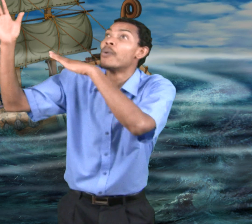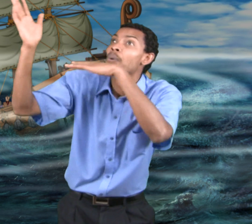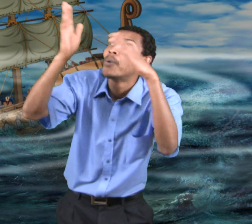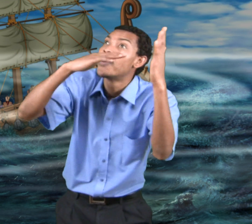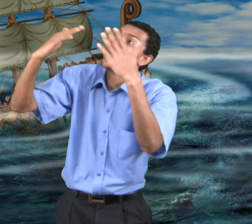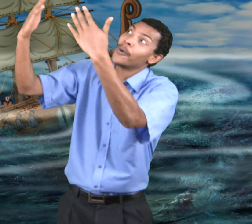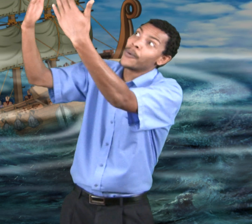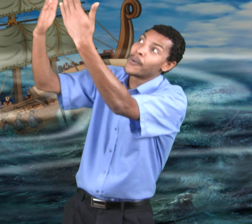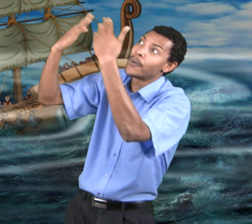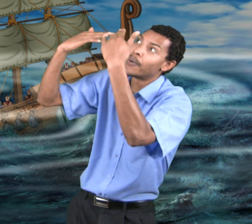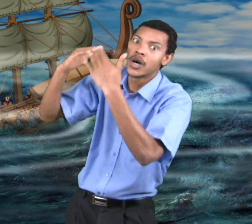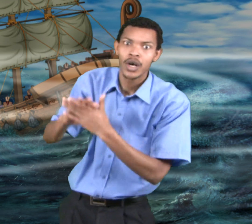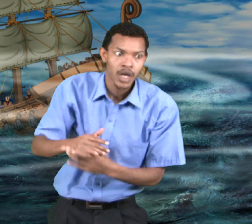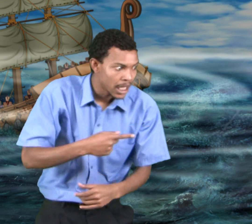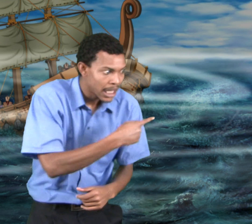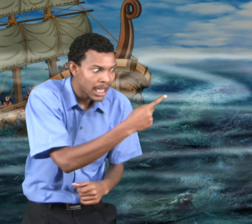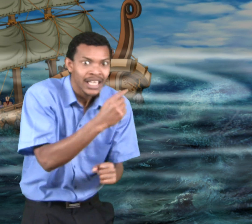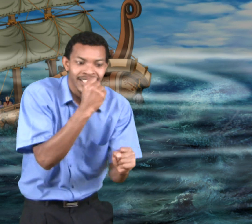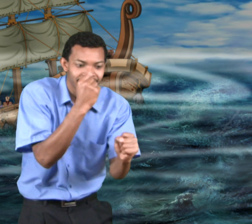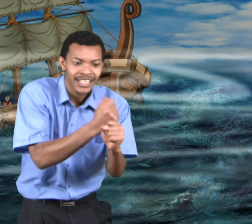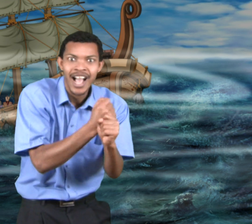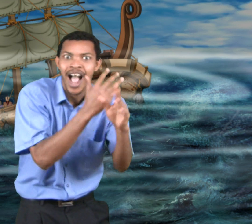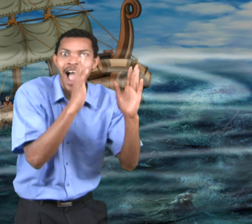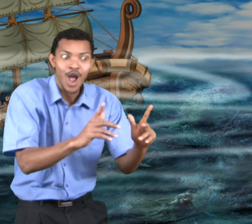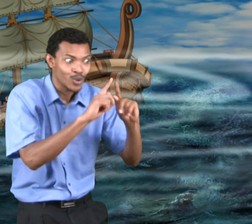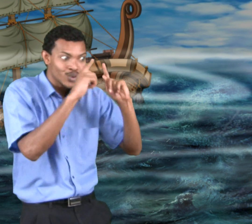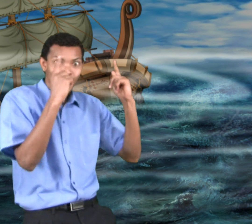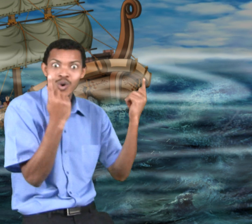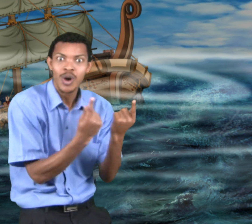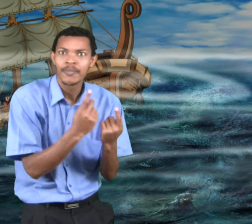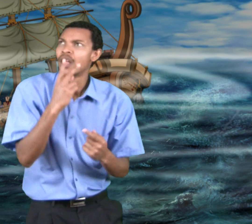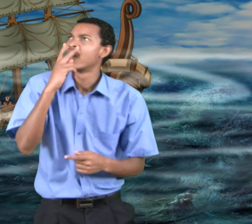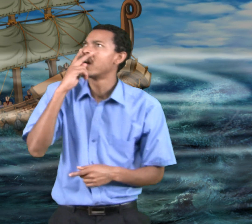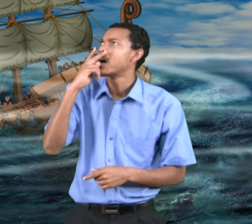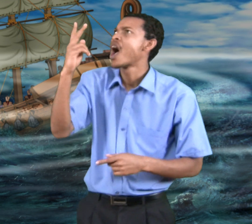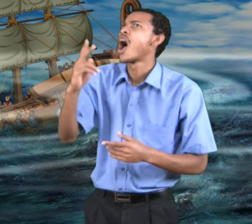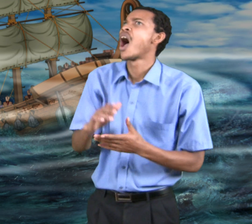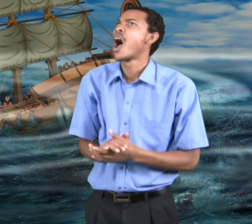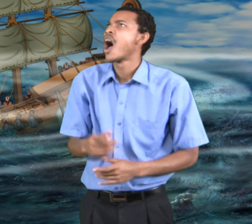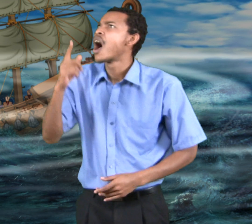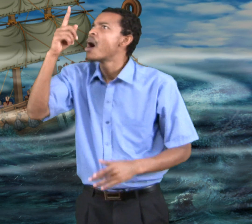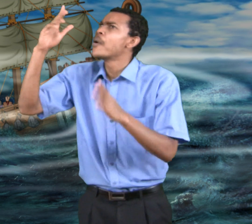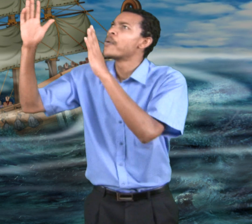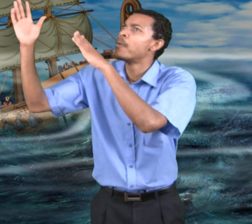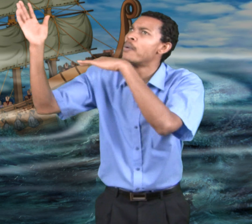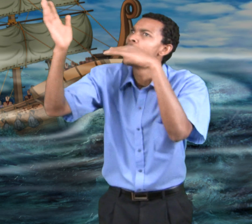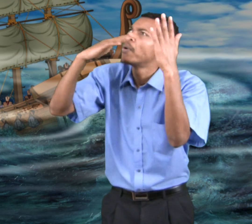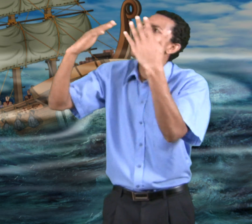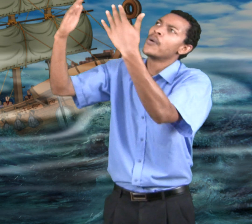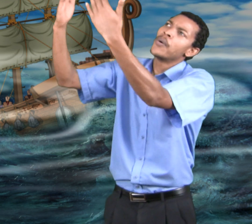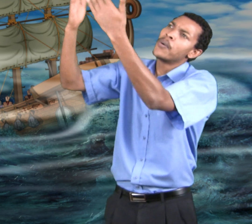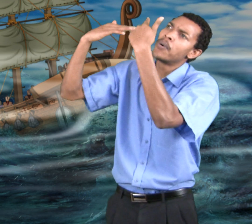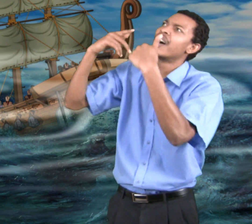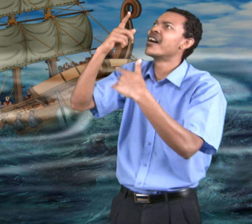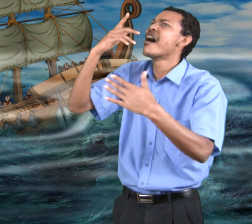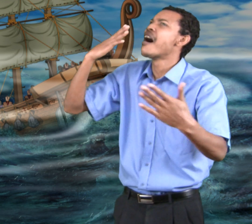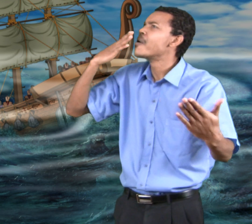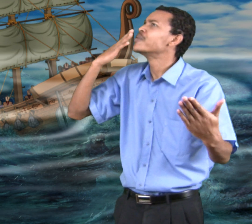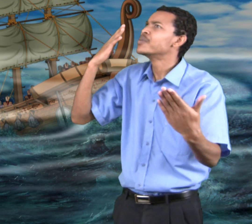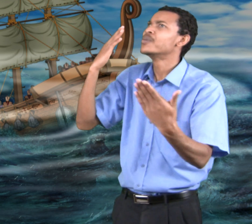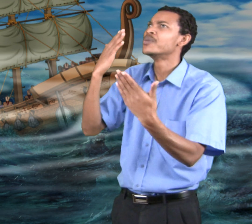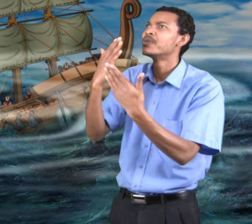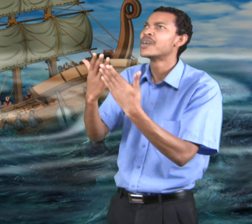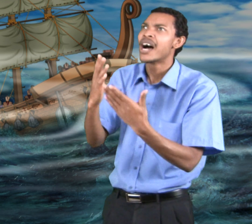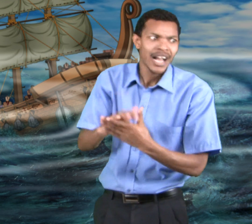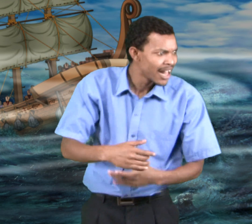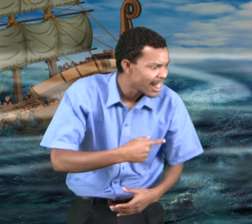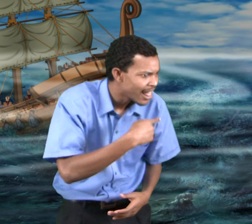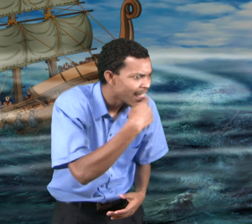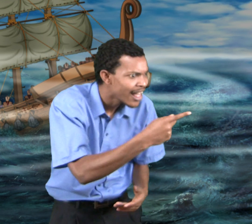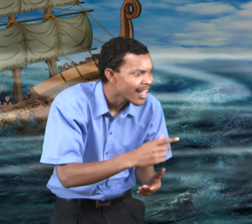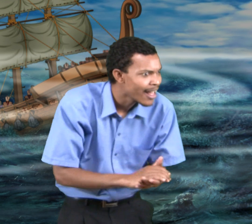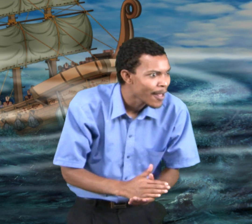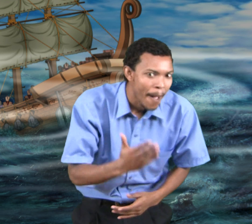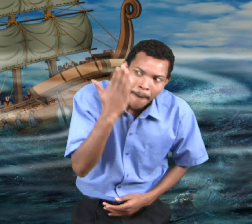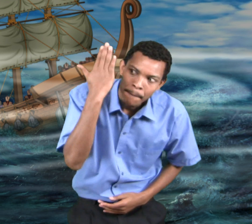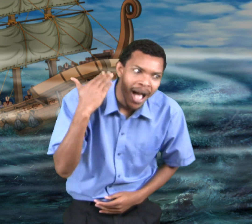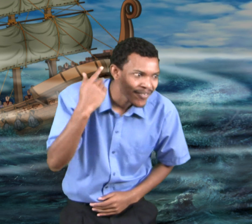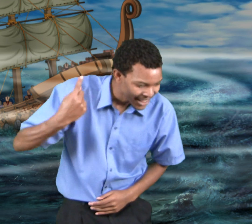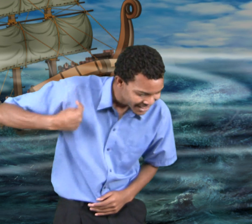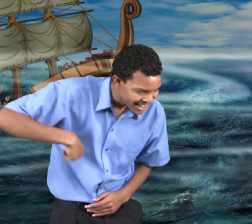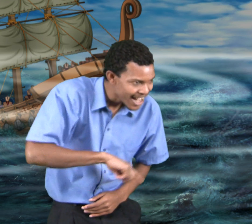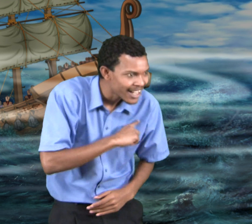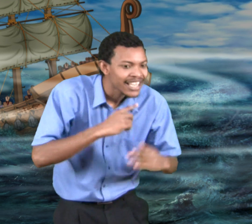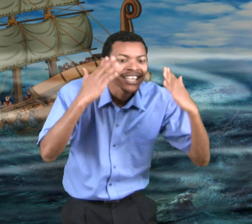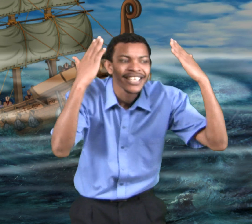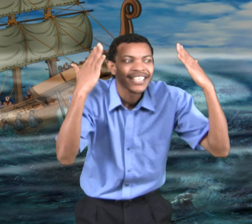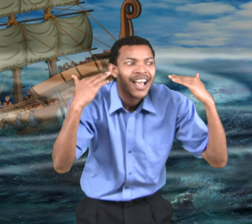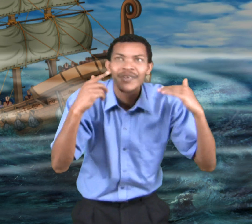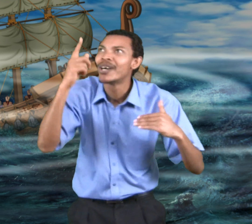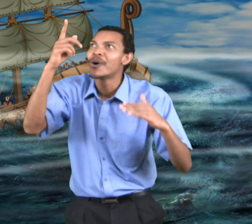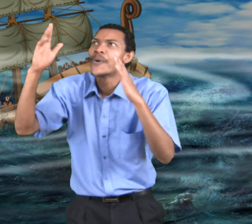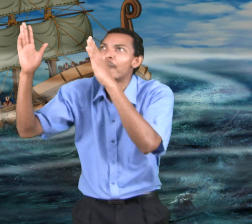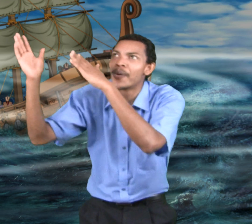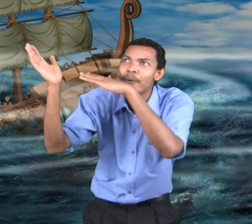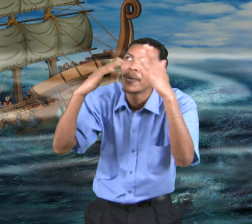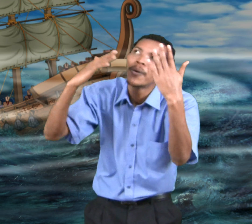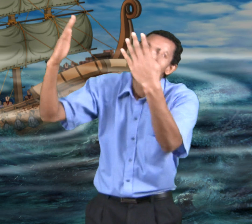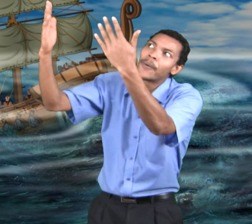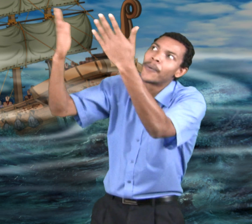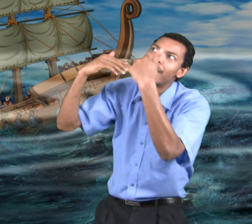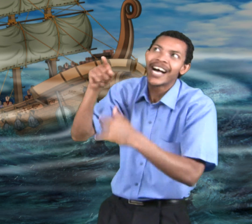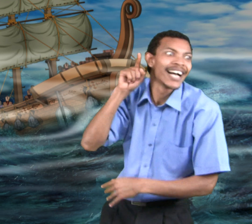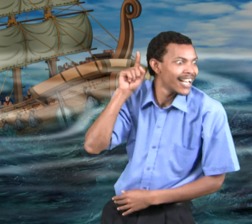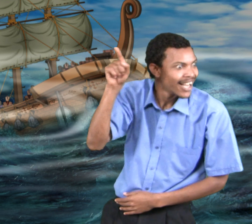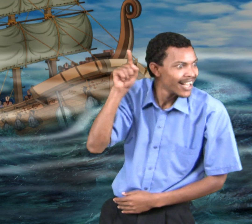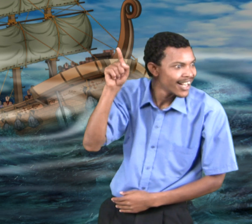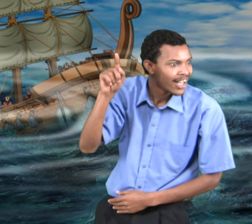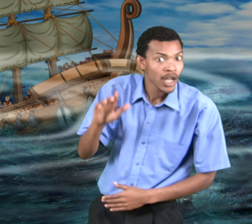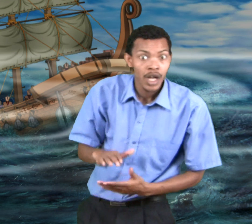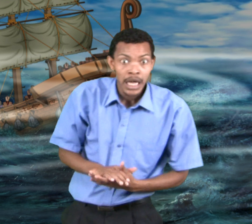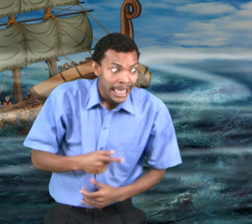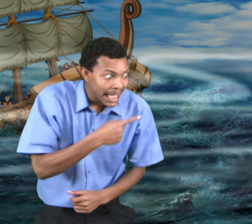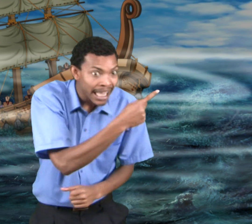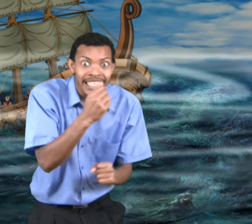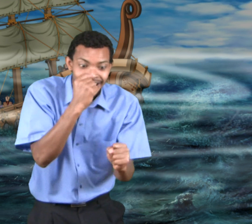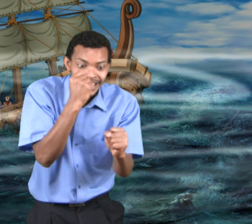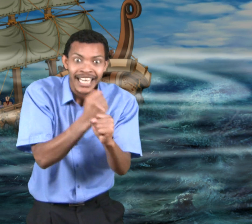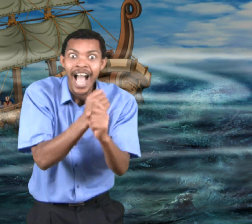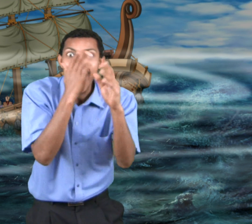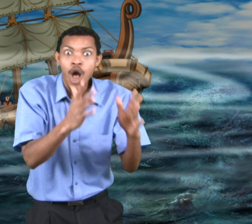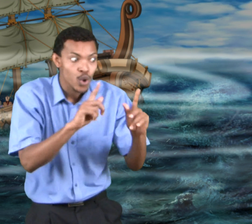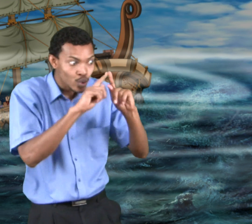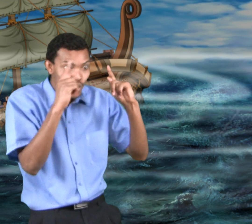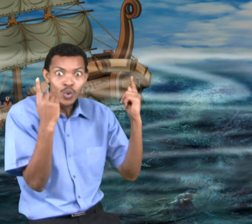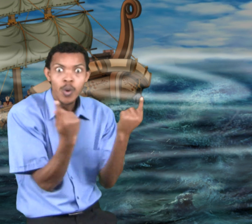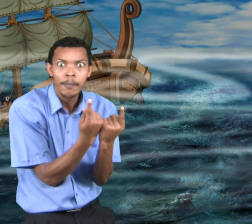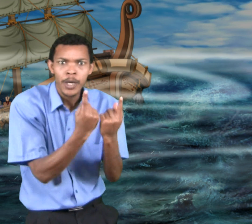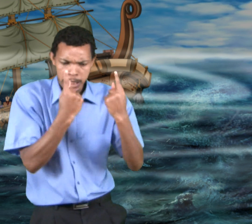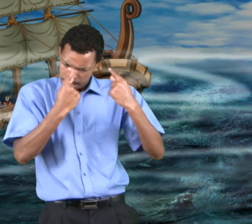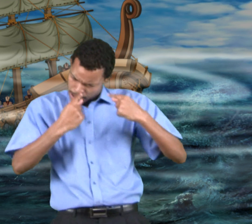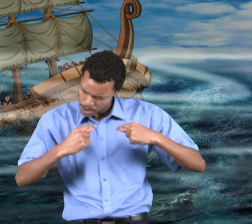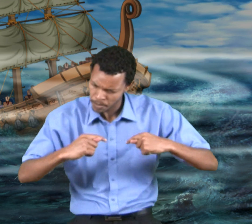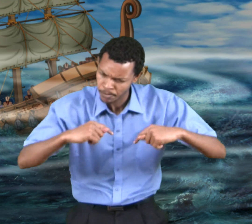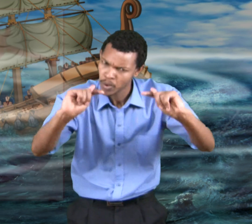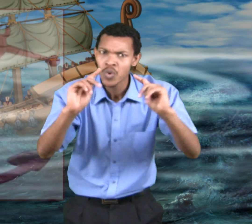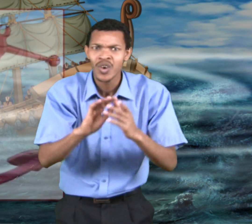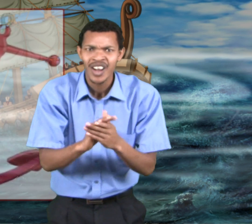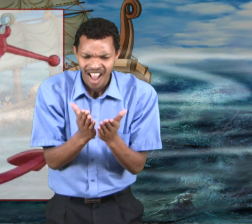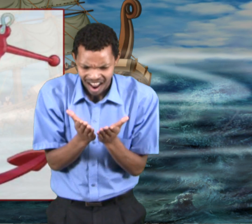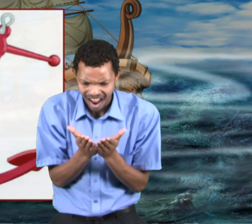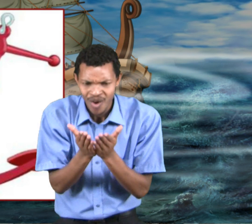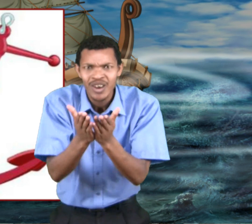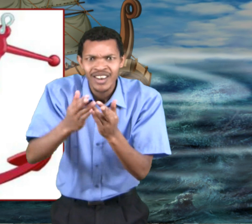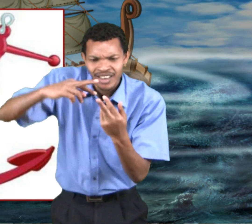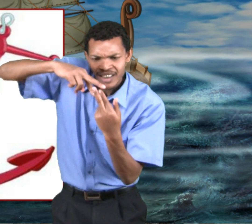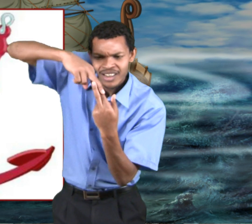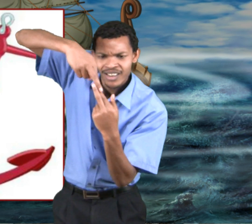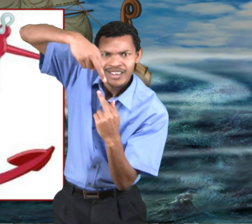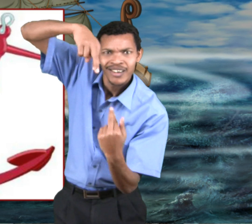When a gentle south wind began to blow, they thought they had their opportunity.